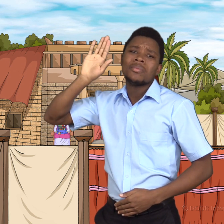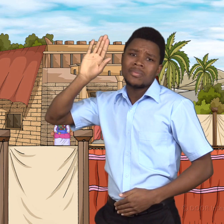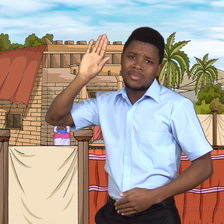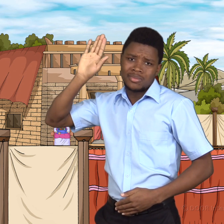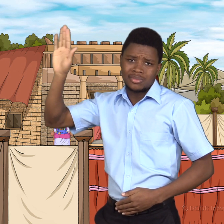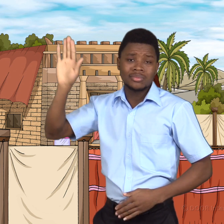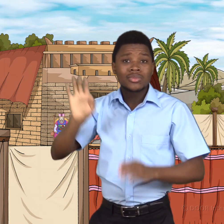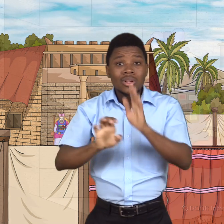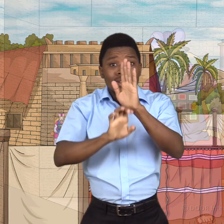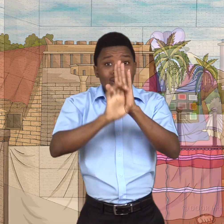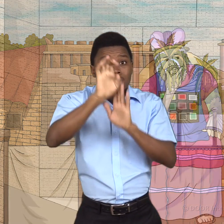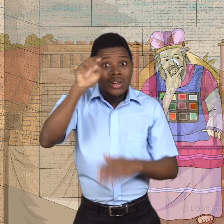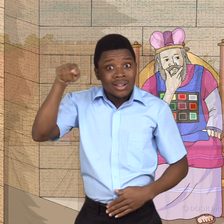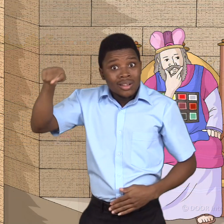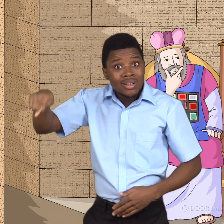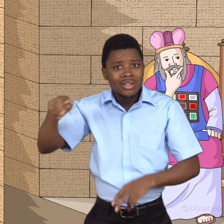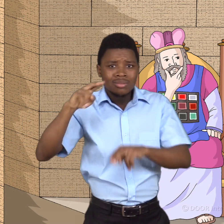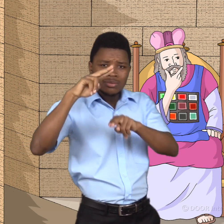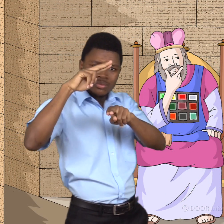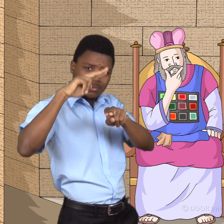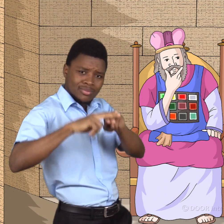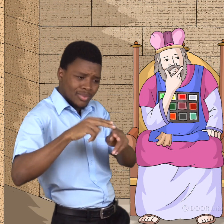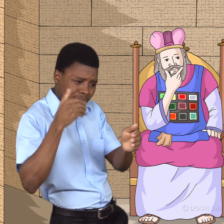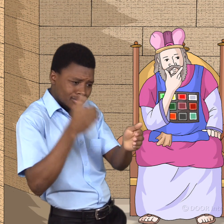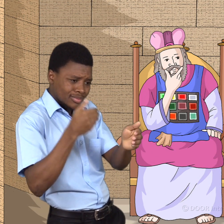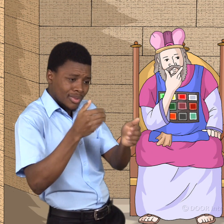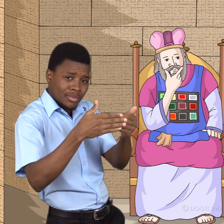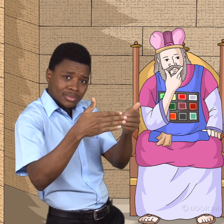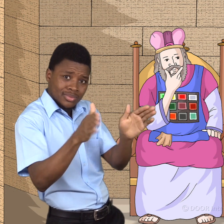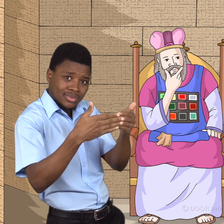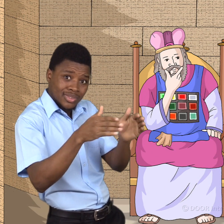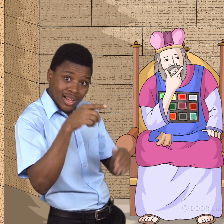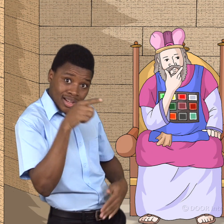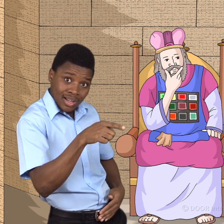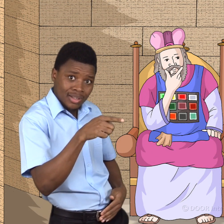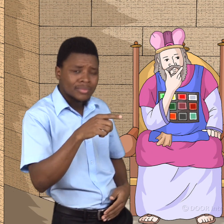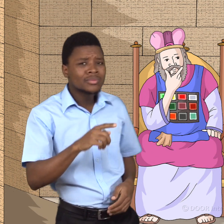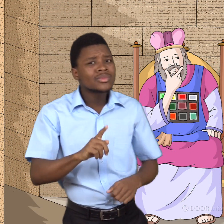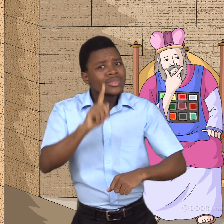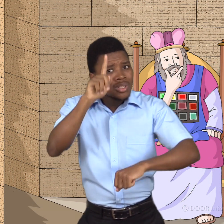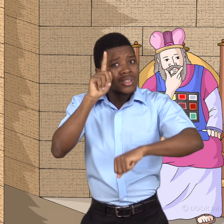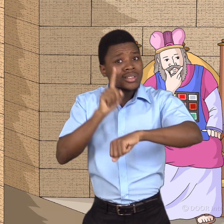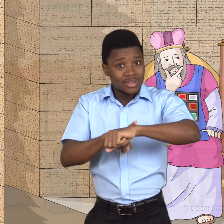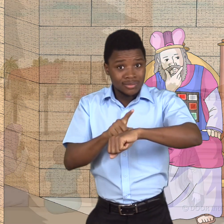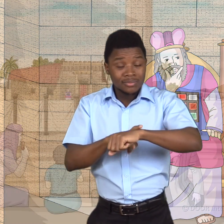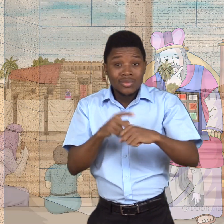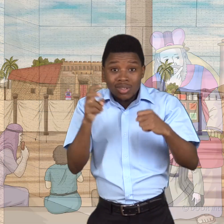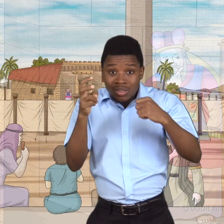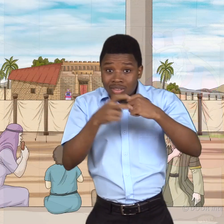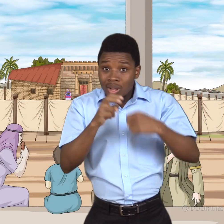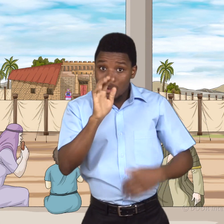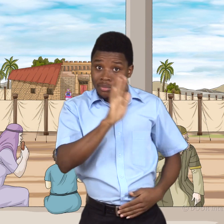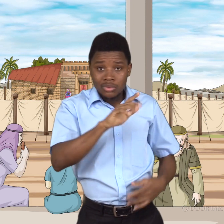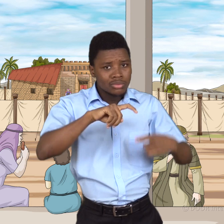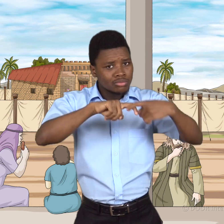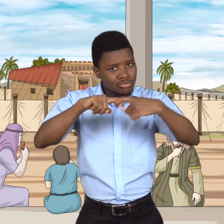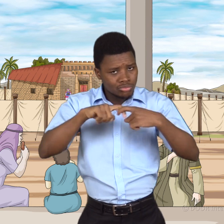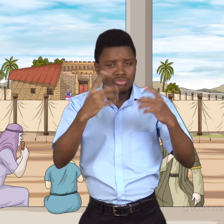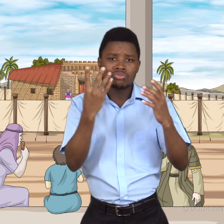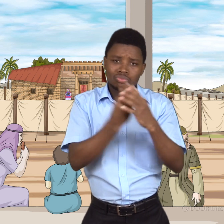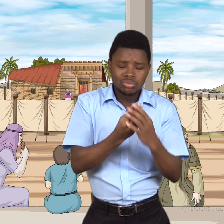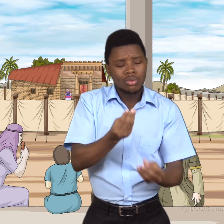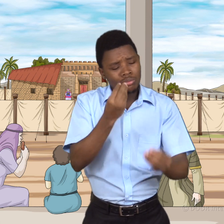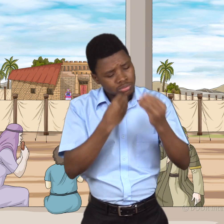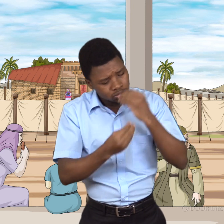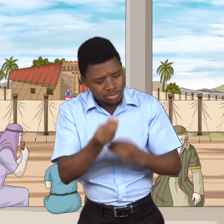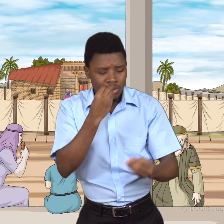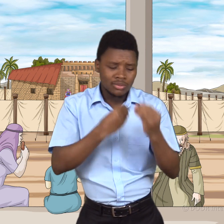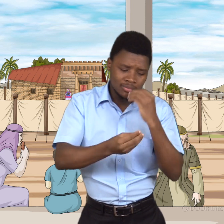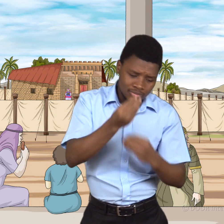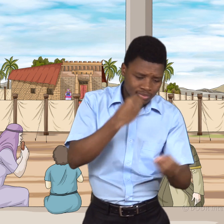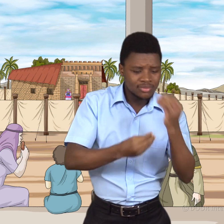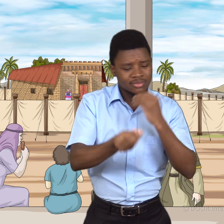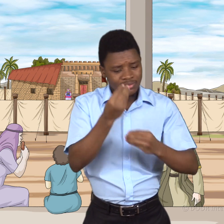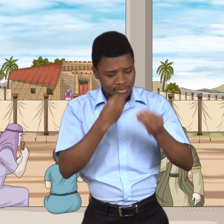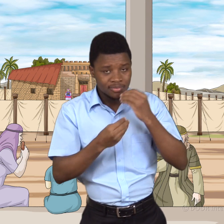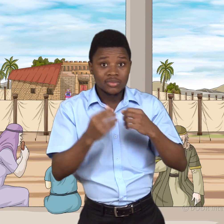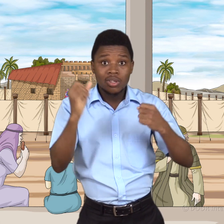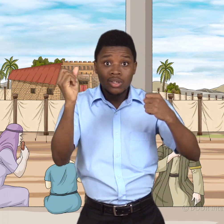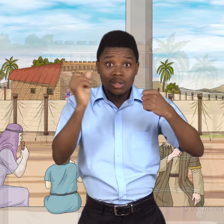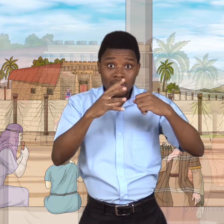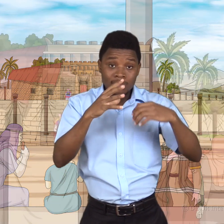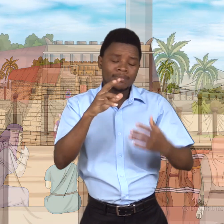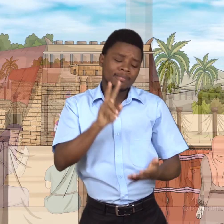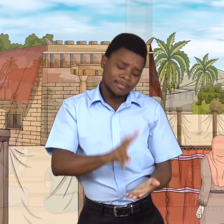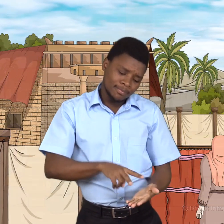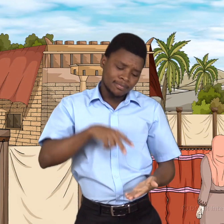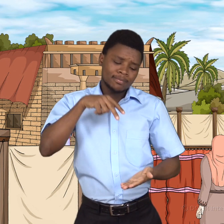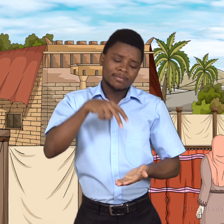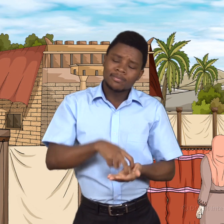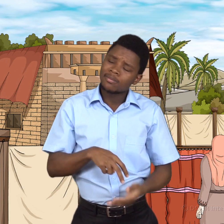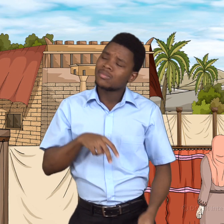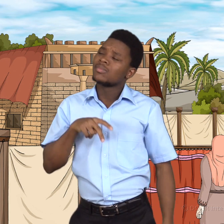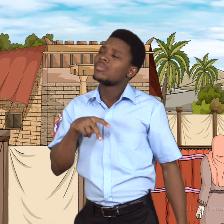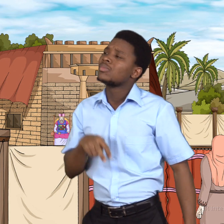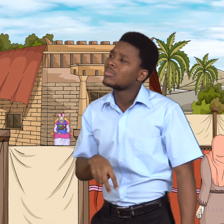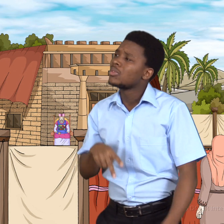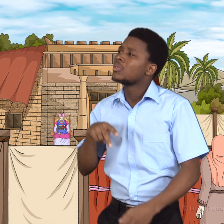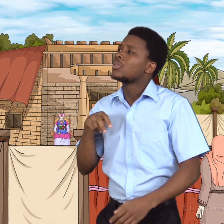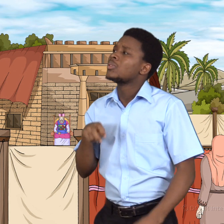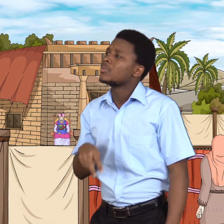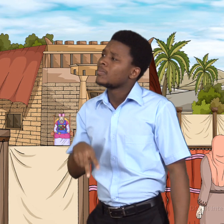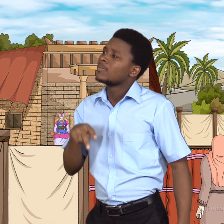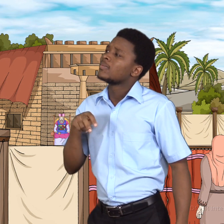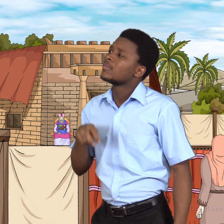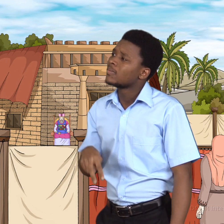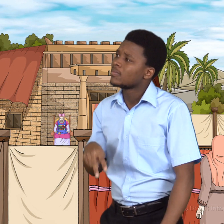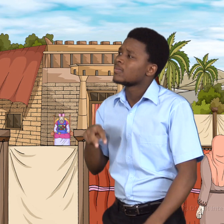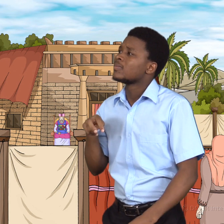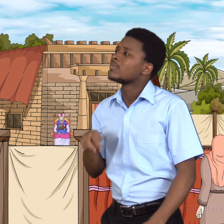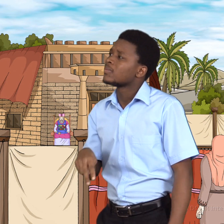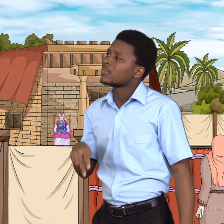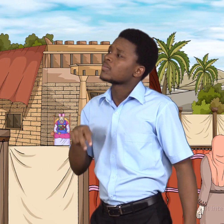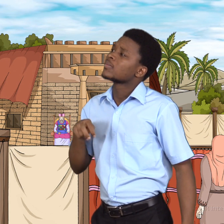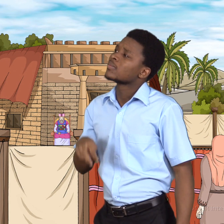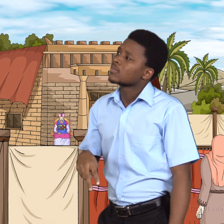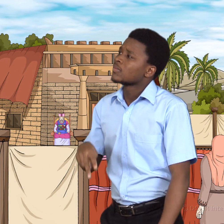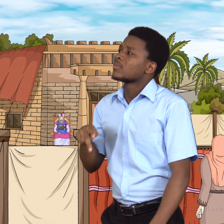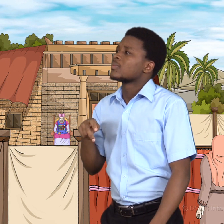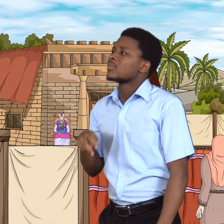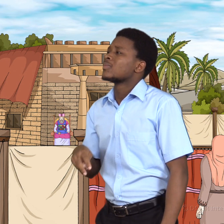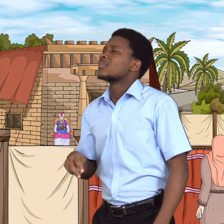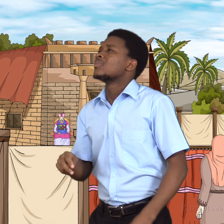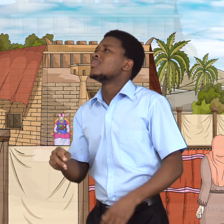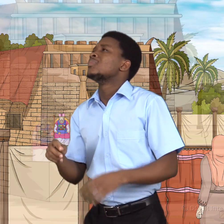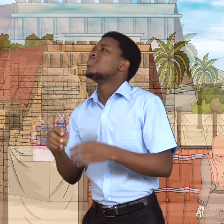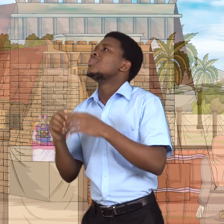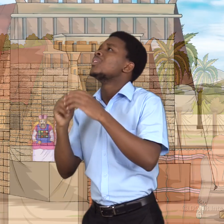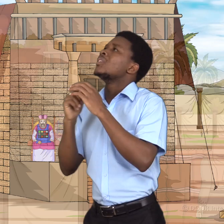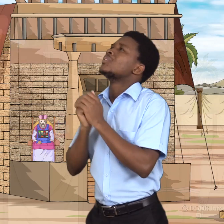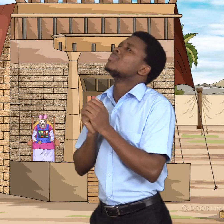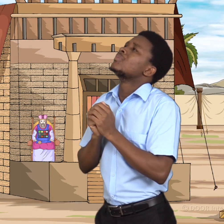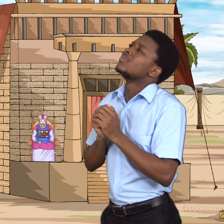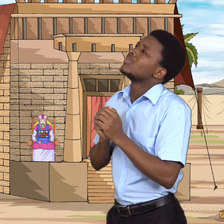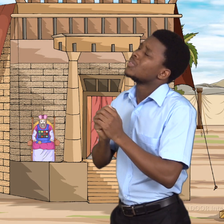Now Eli the priest was sitting on a chair by the doorpost of the temple of the LORD.